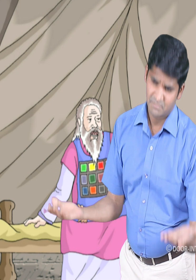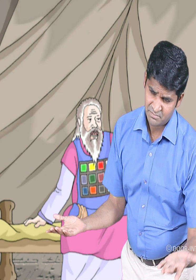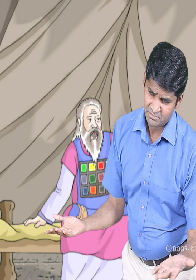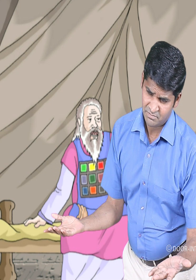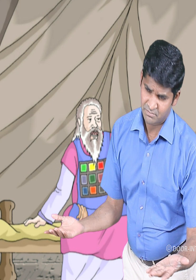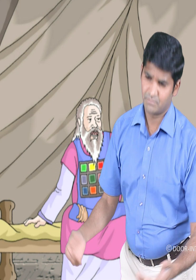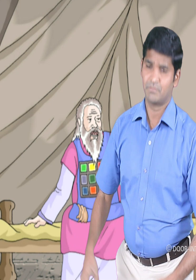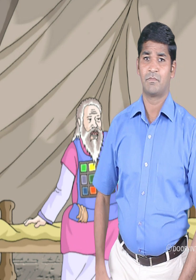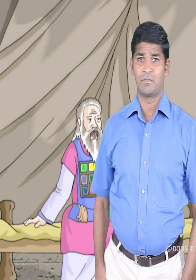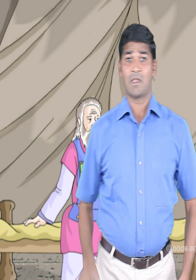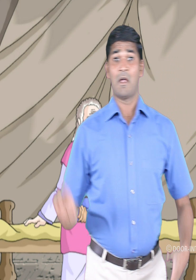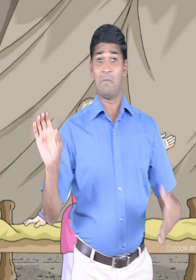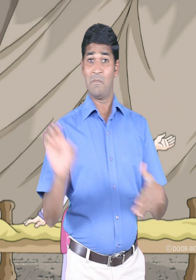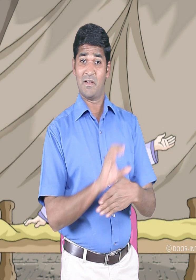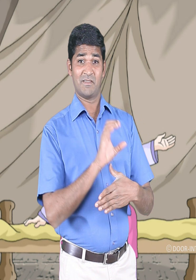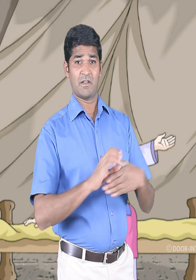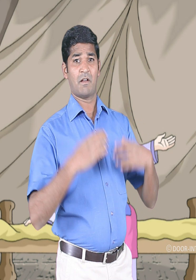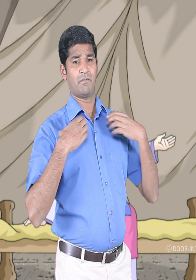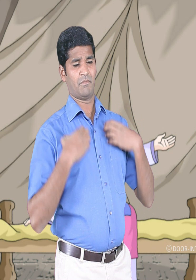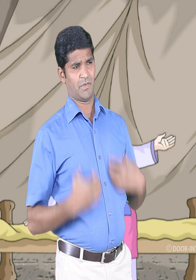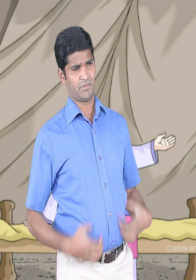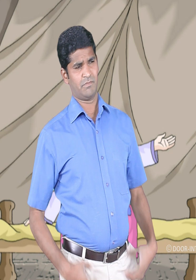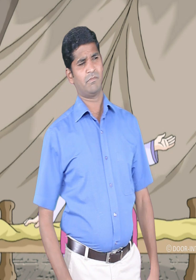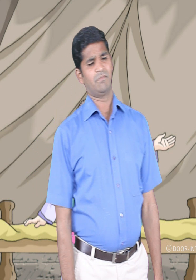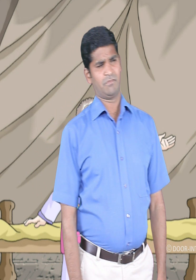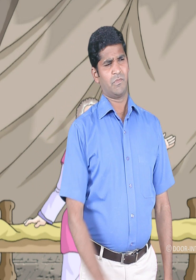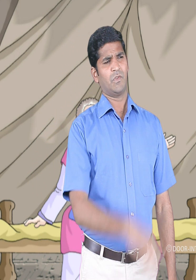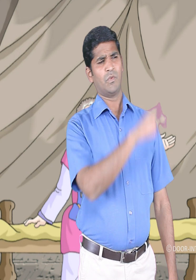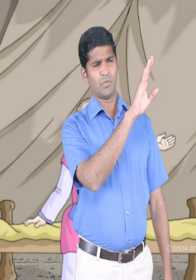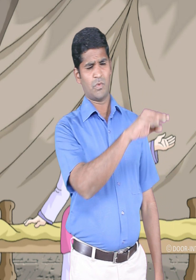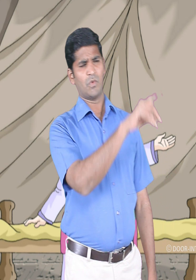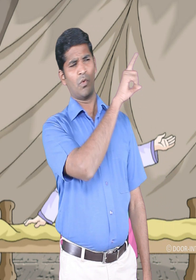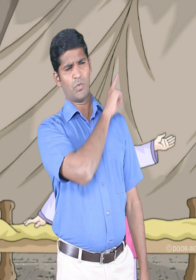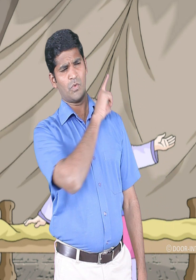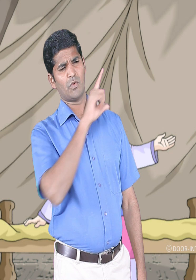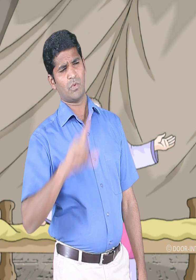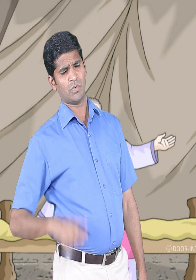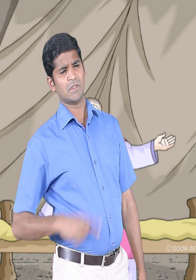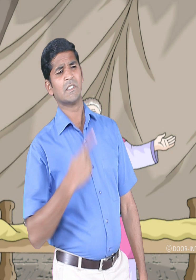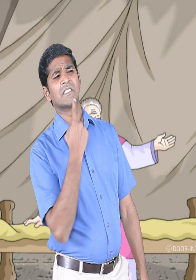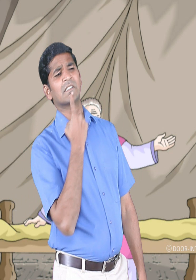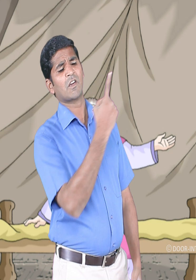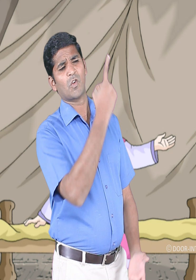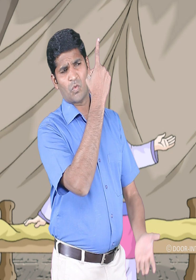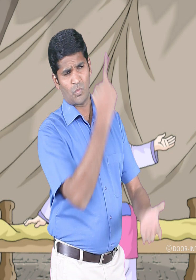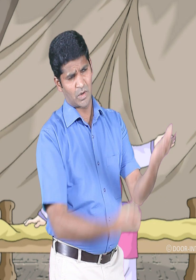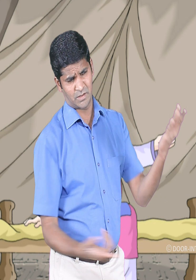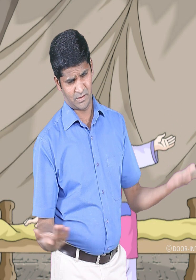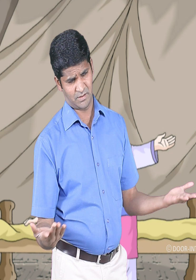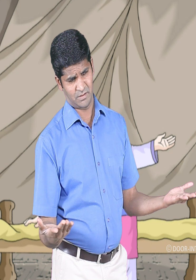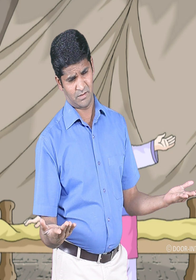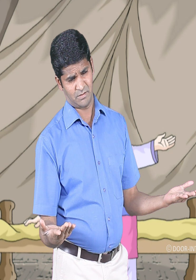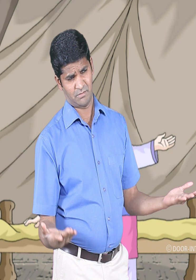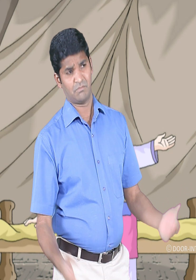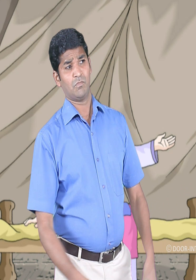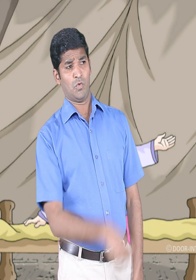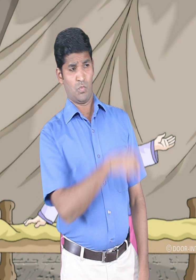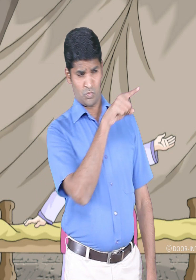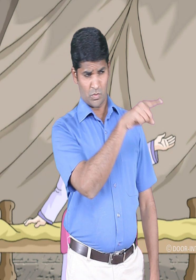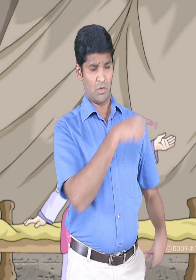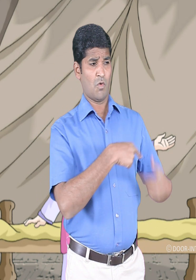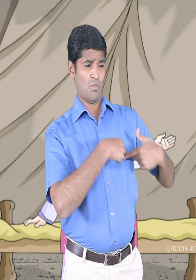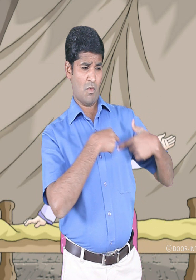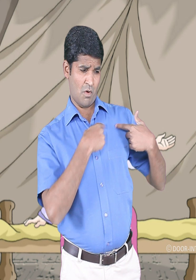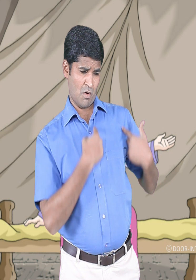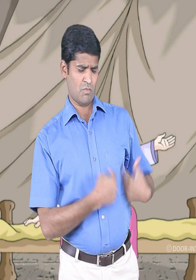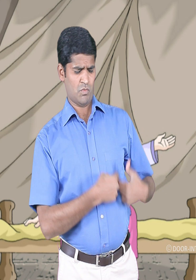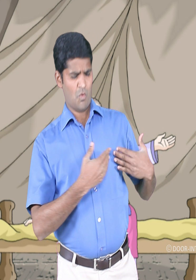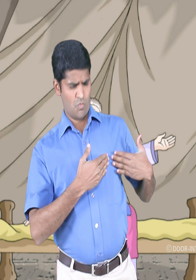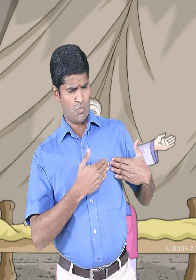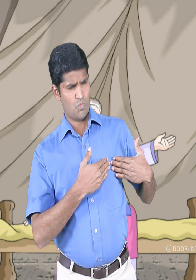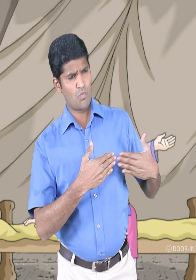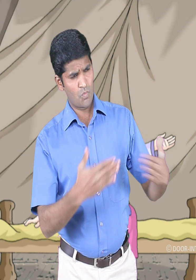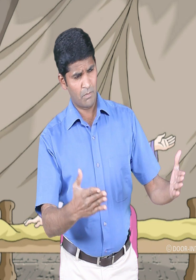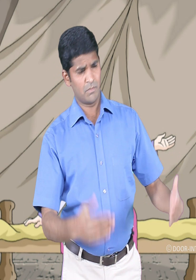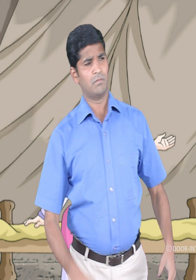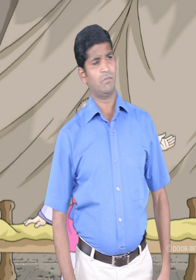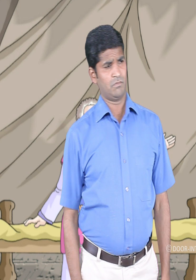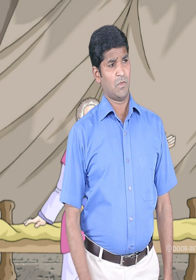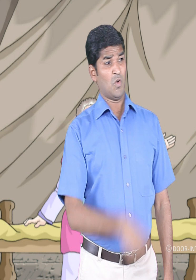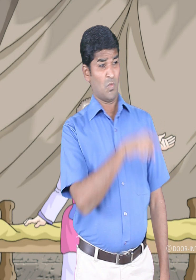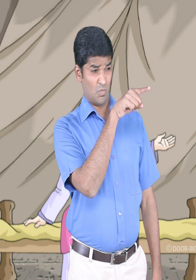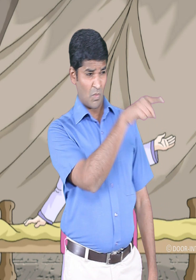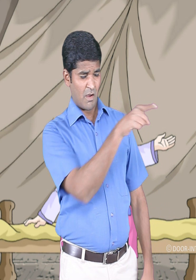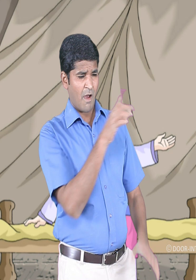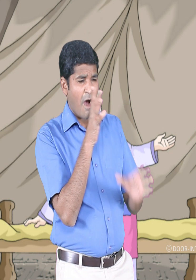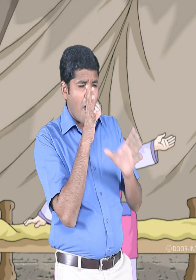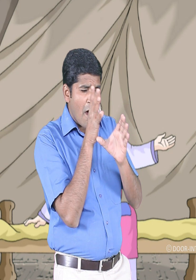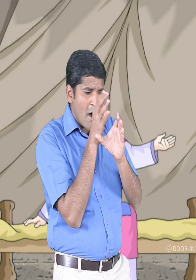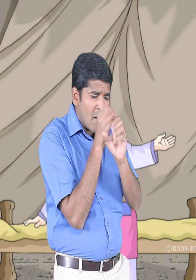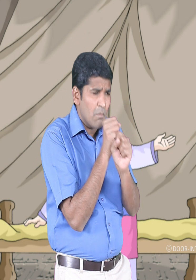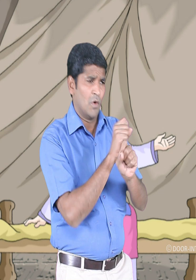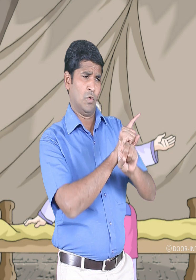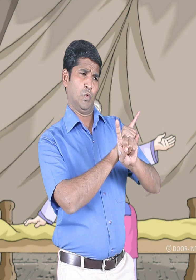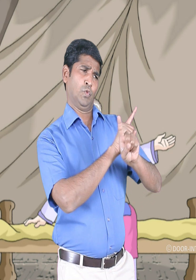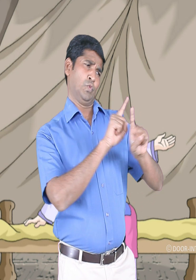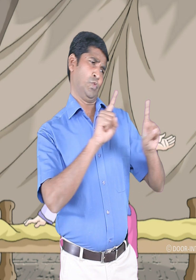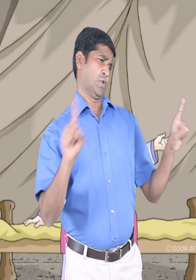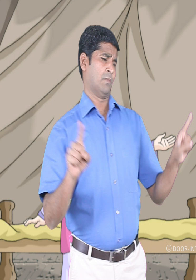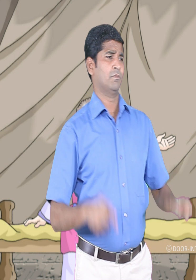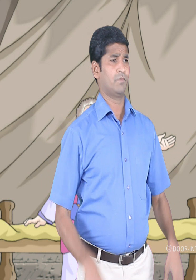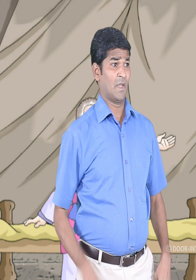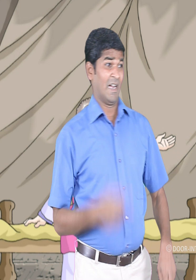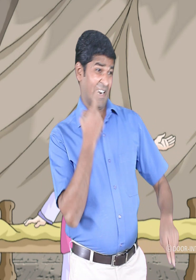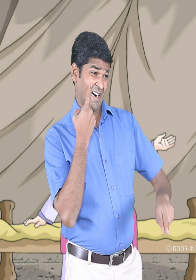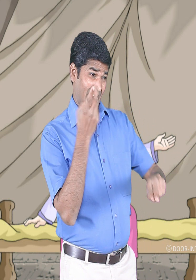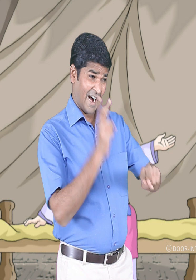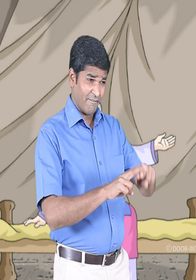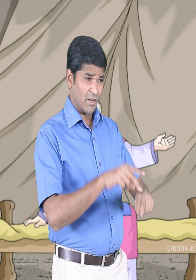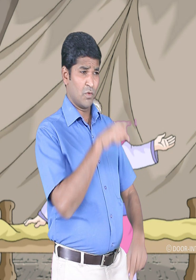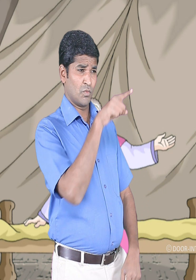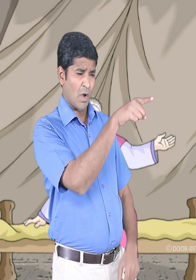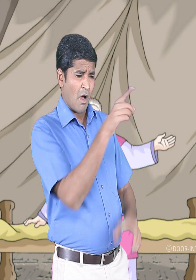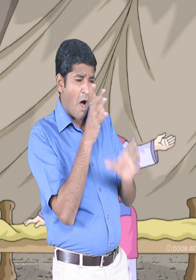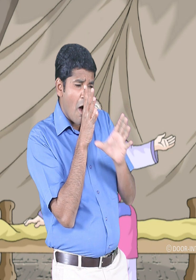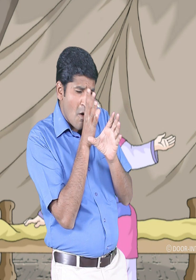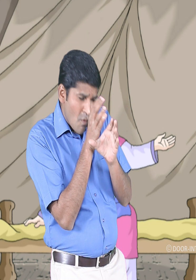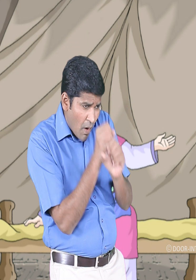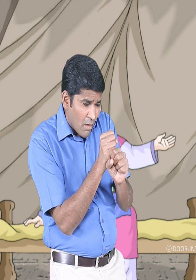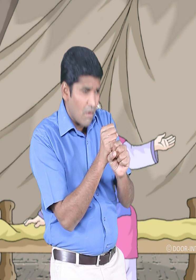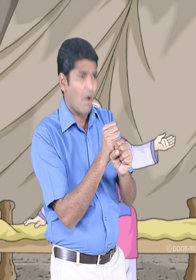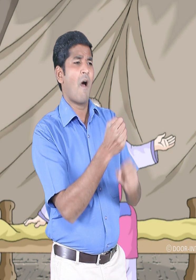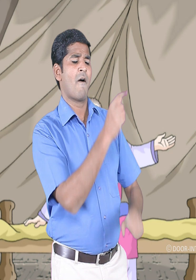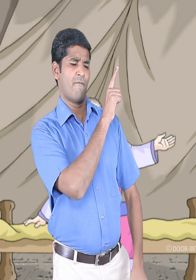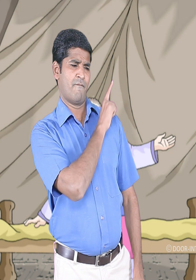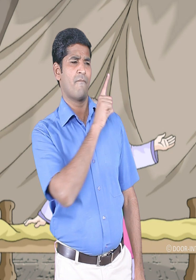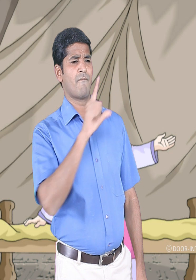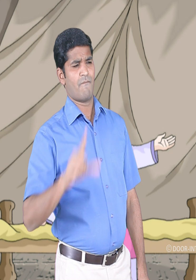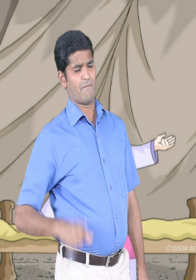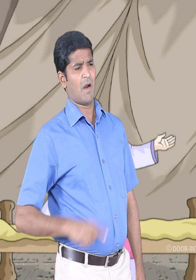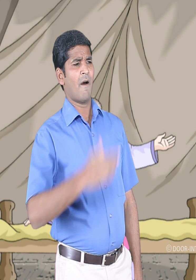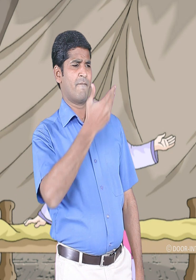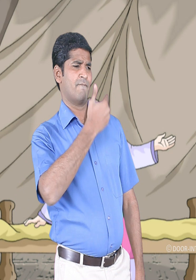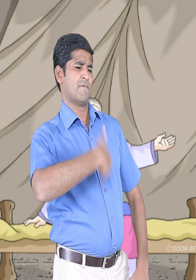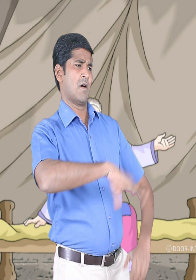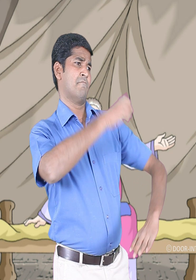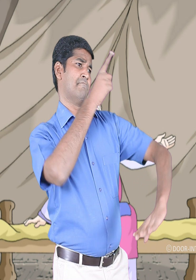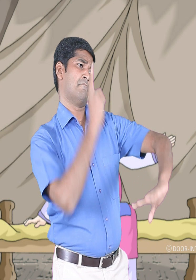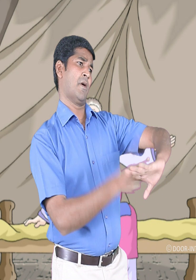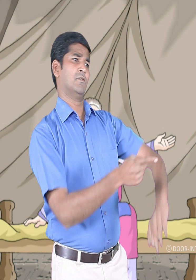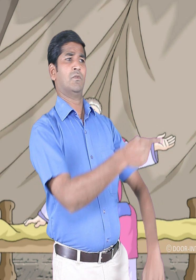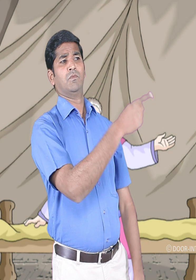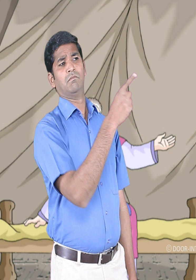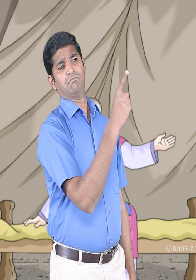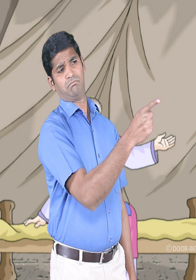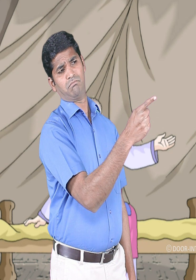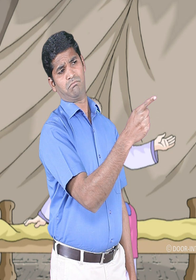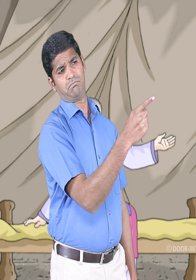“What was the message He gave you?” Eli asked. “Do not hide it from me.